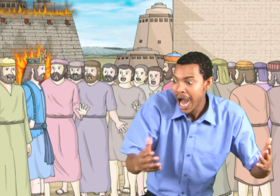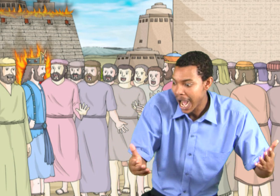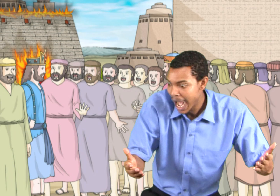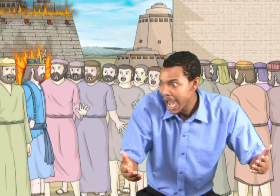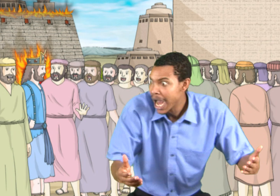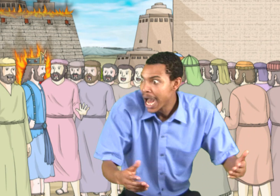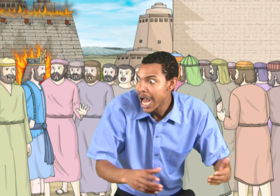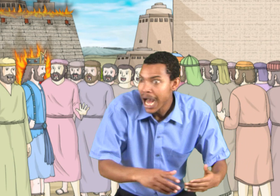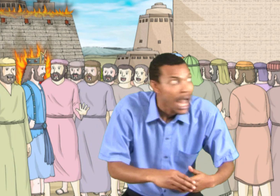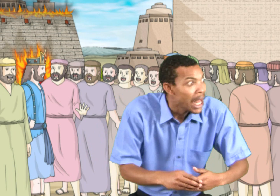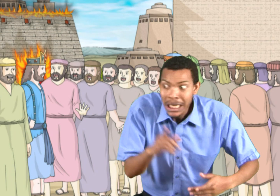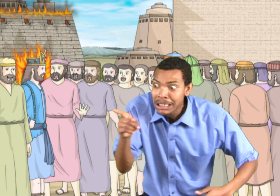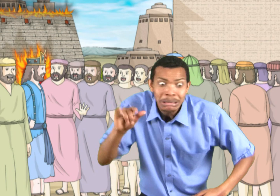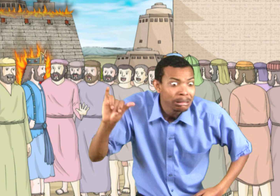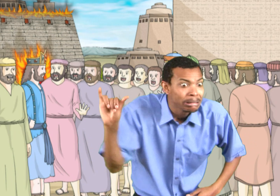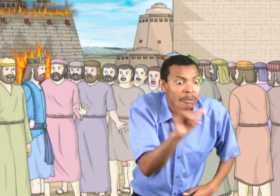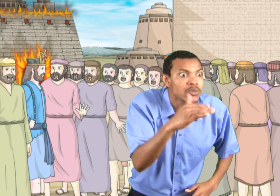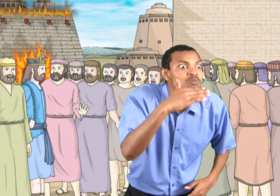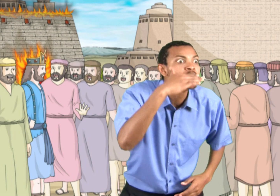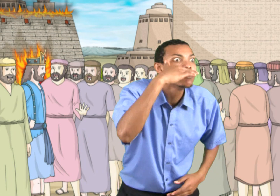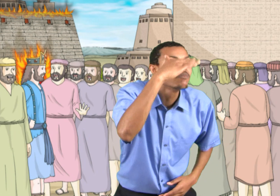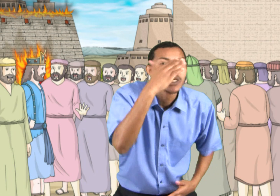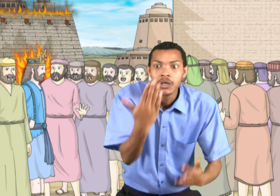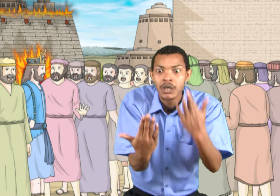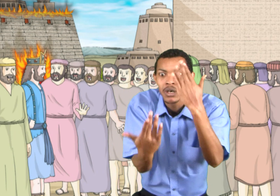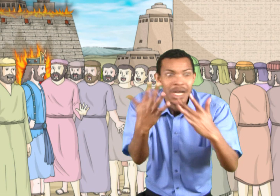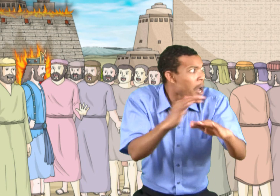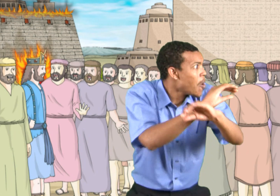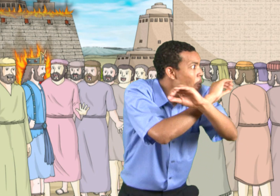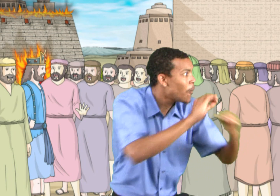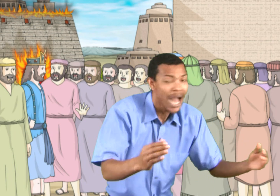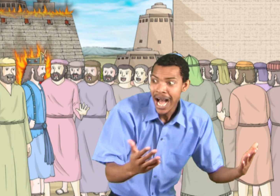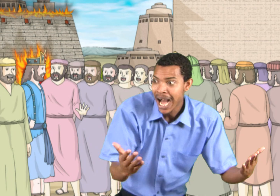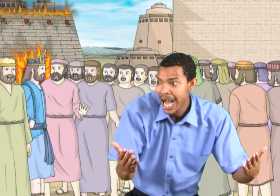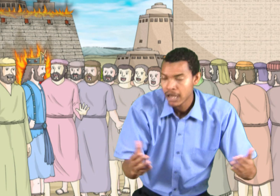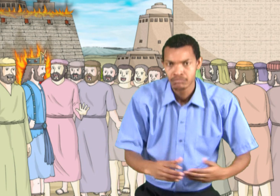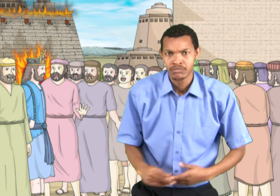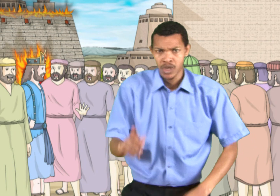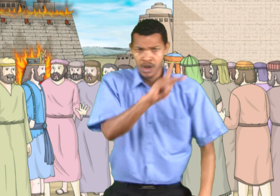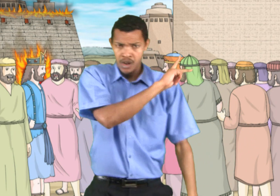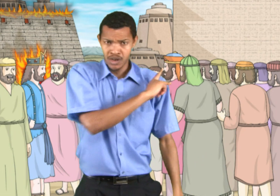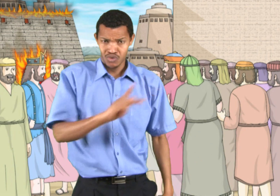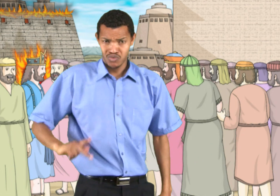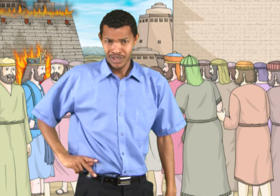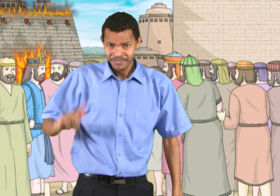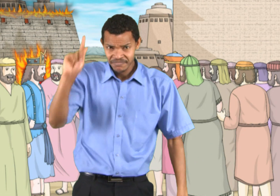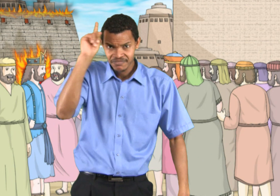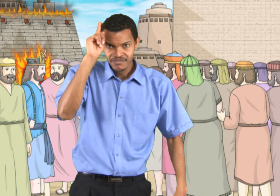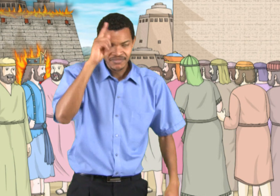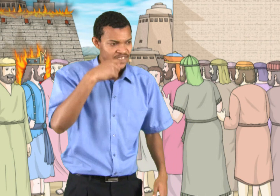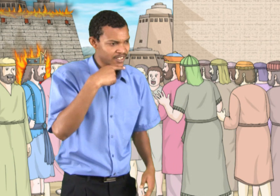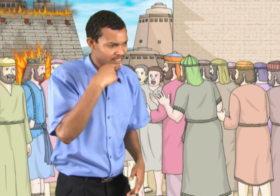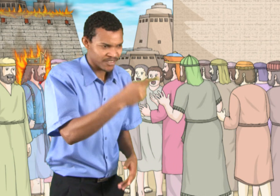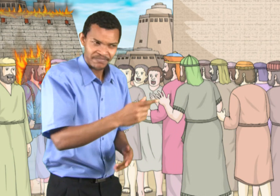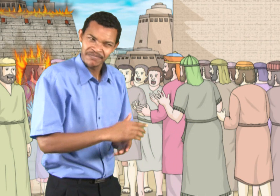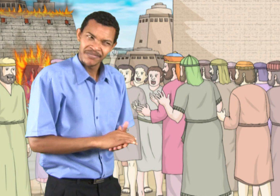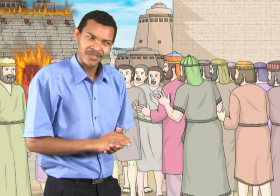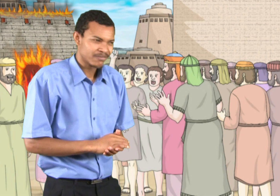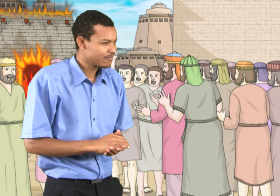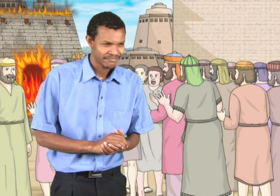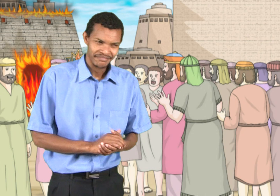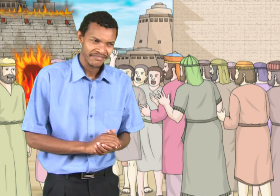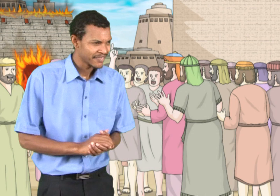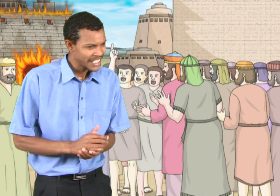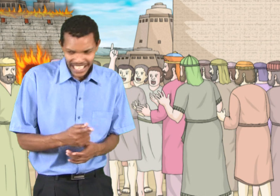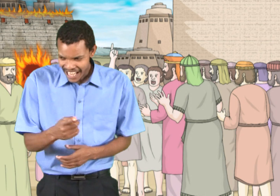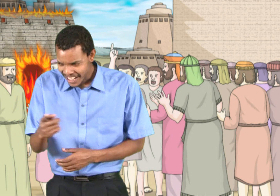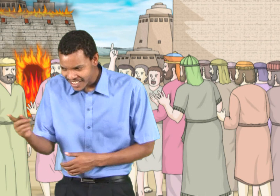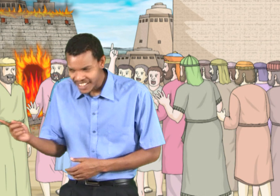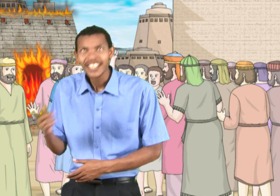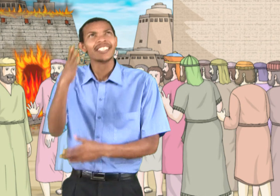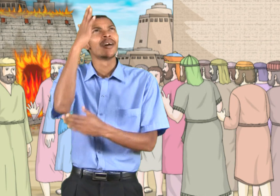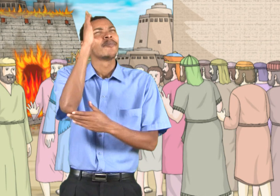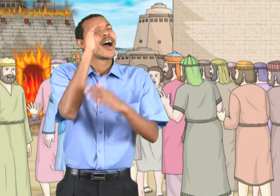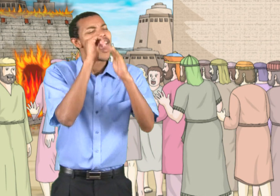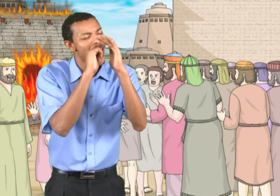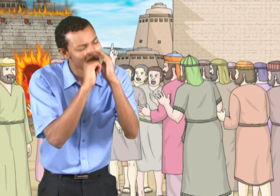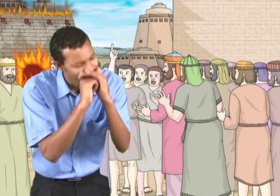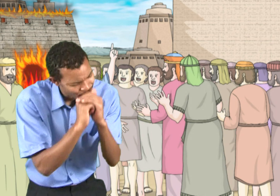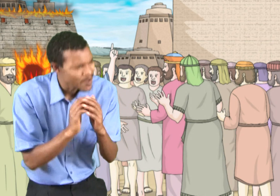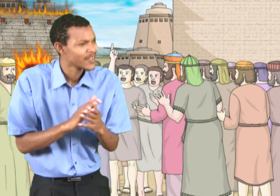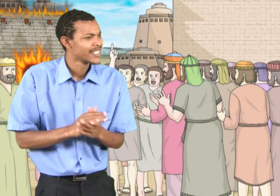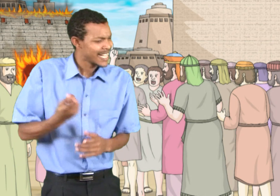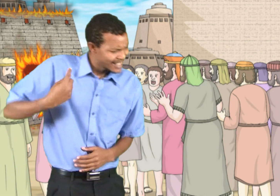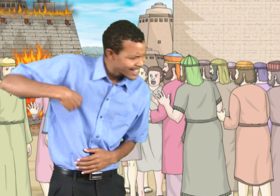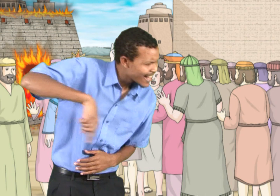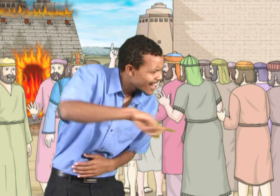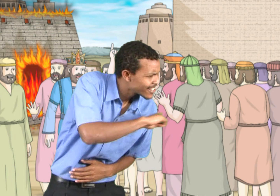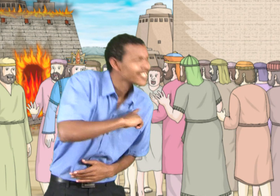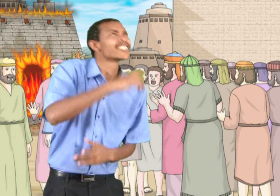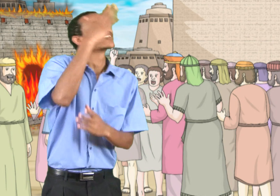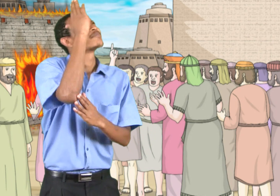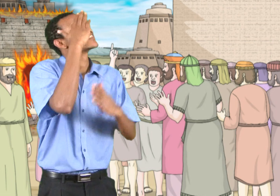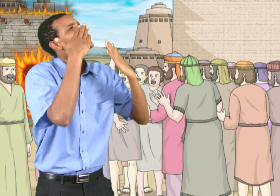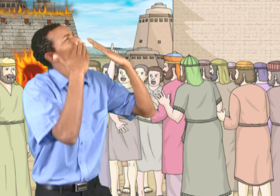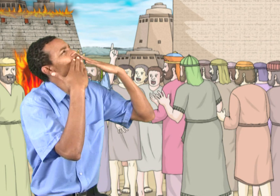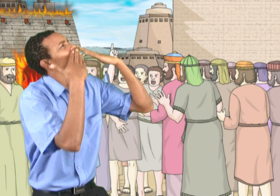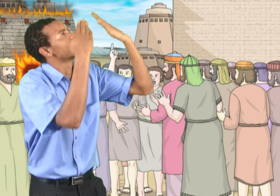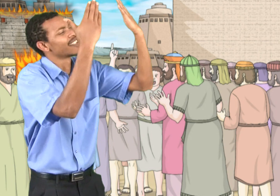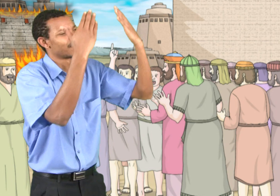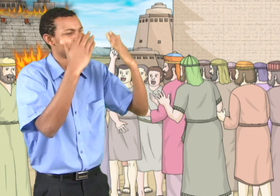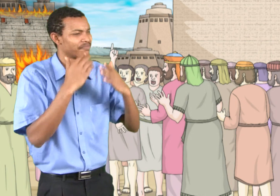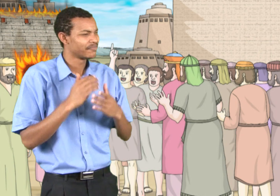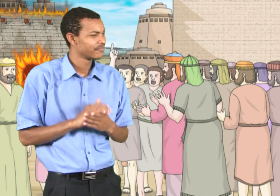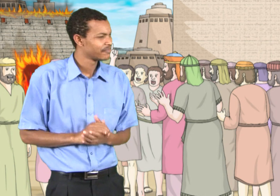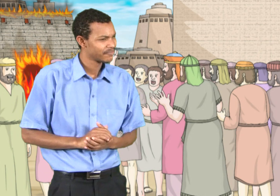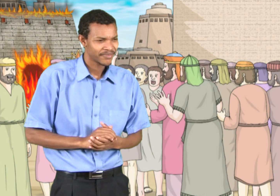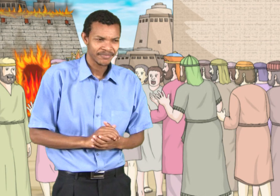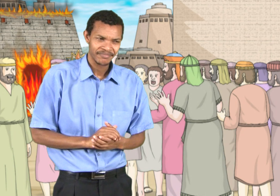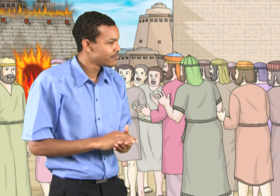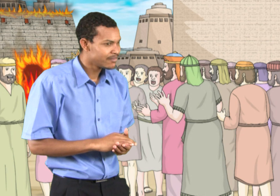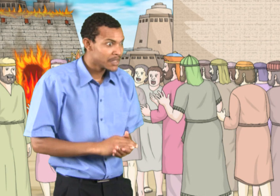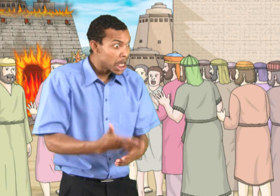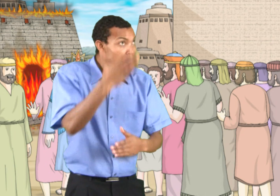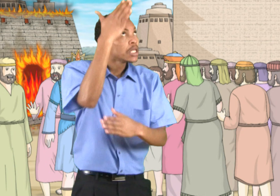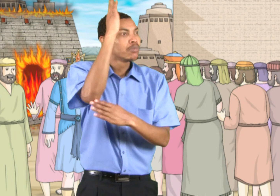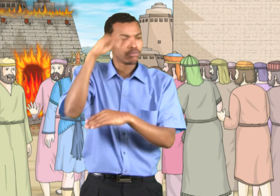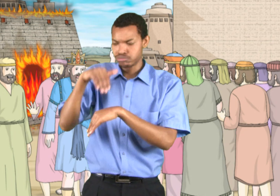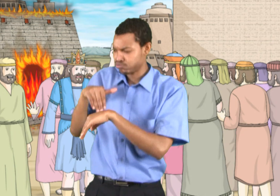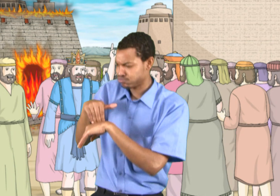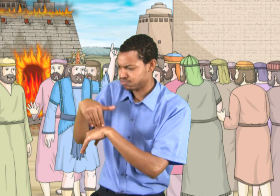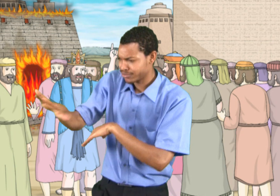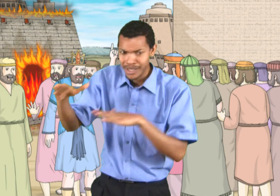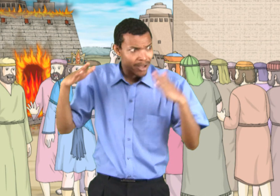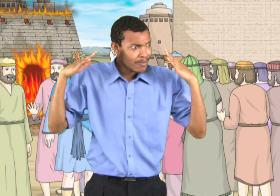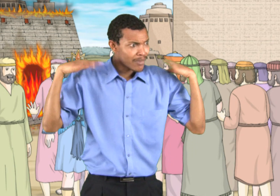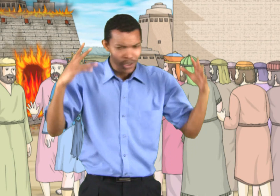Not a hair of their heads was singed, their robes were unaffected, and there was no smell of fire on them.